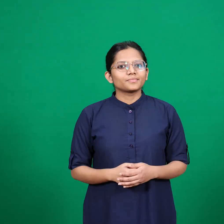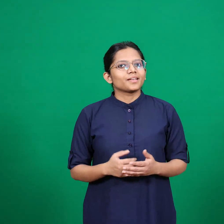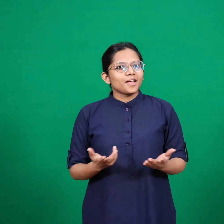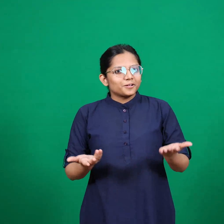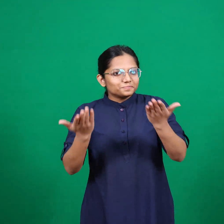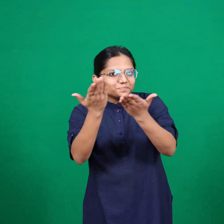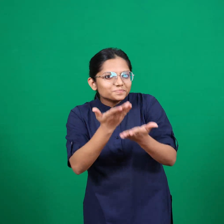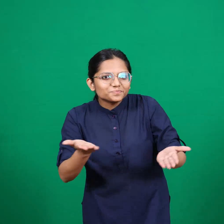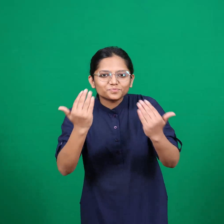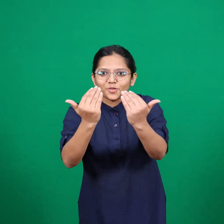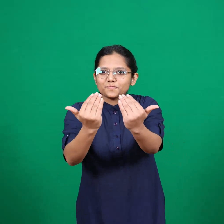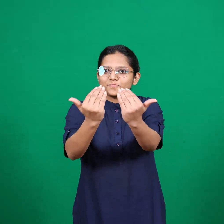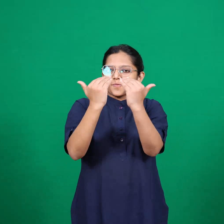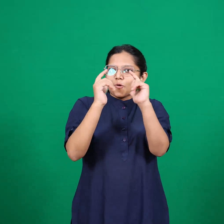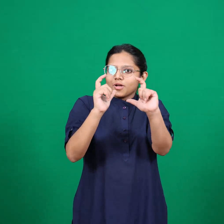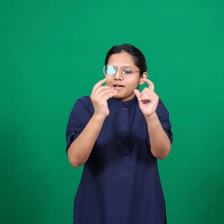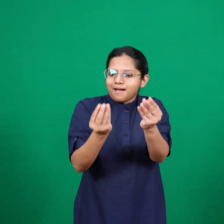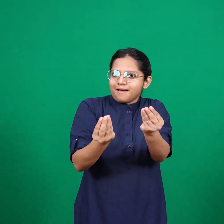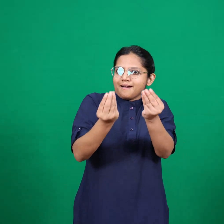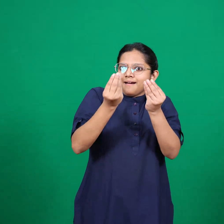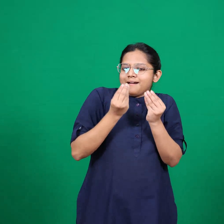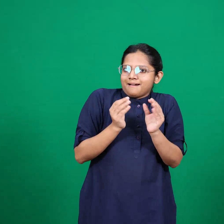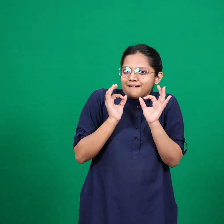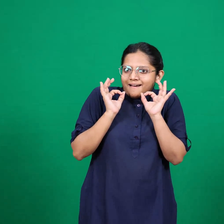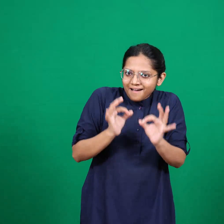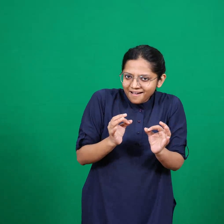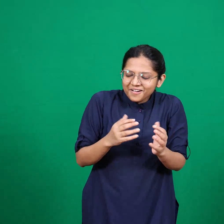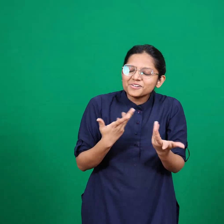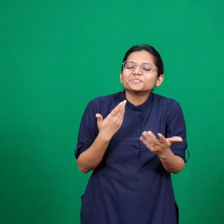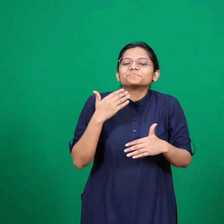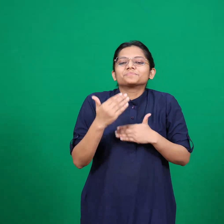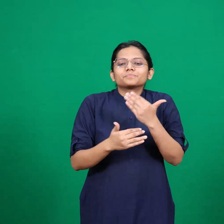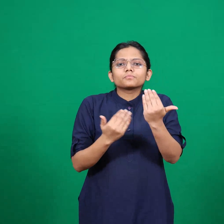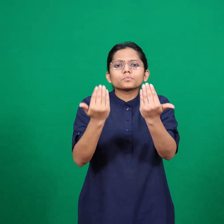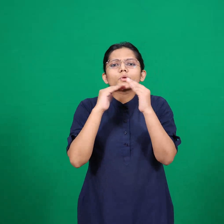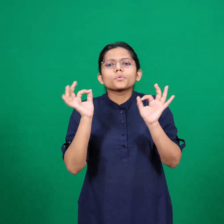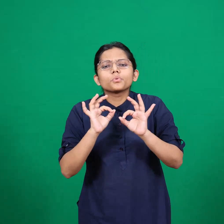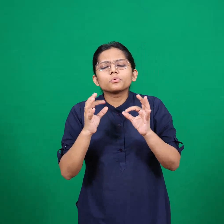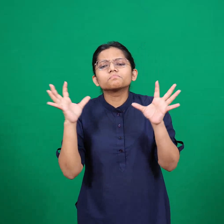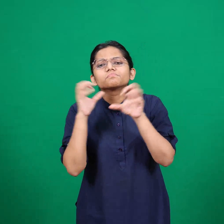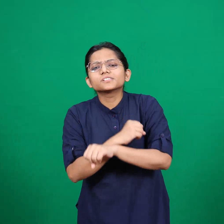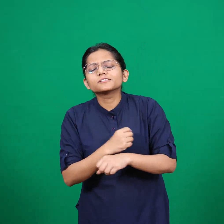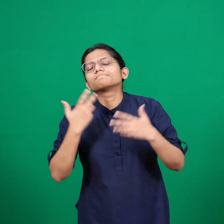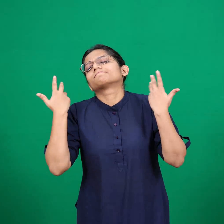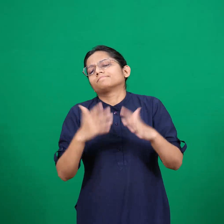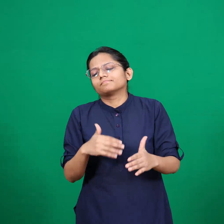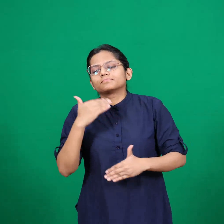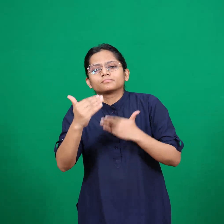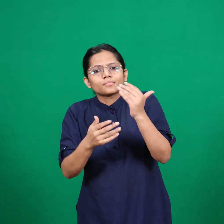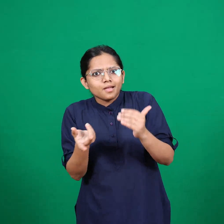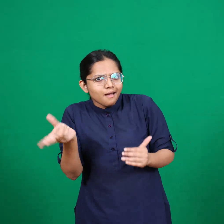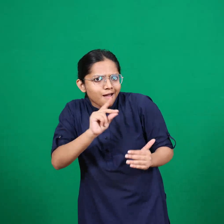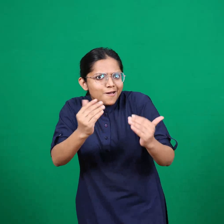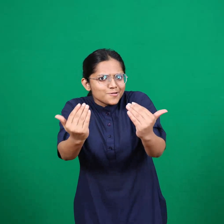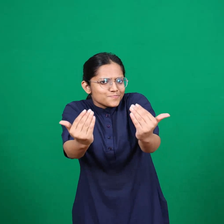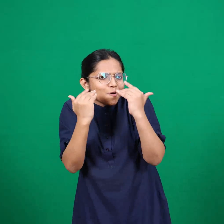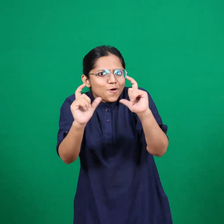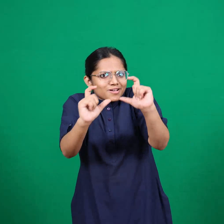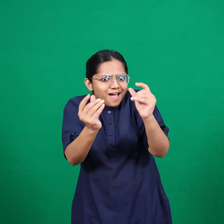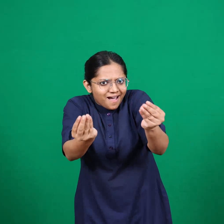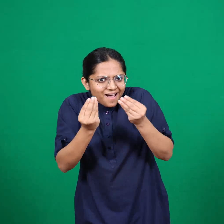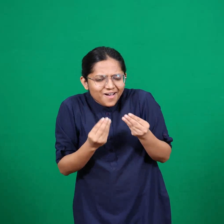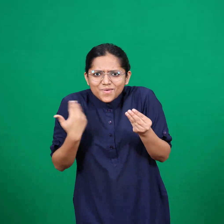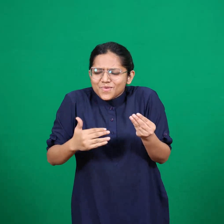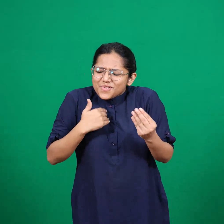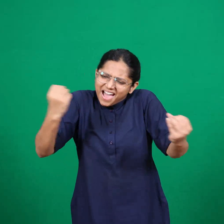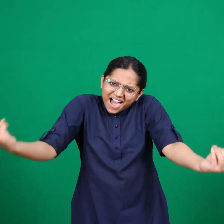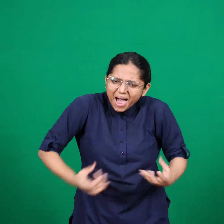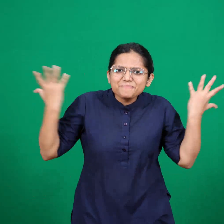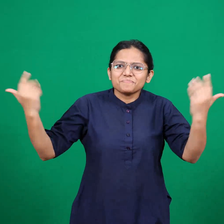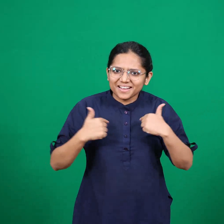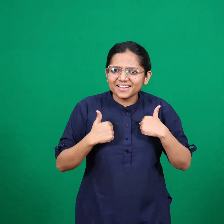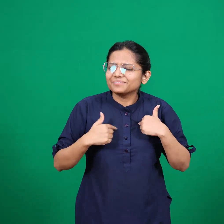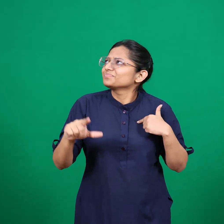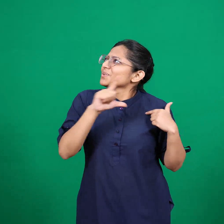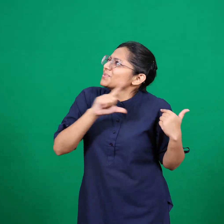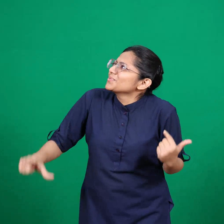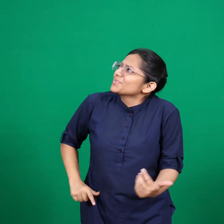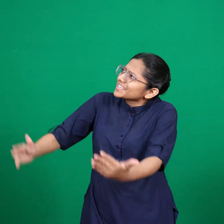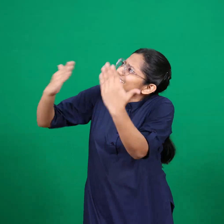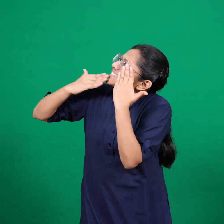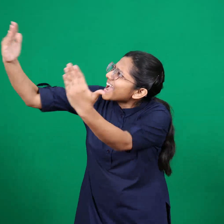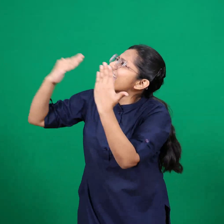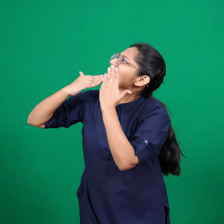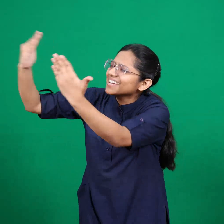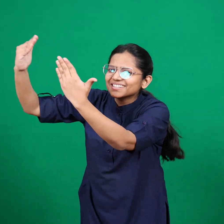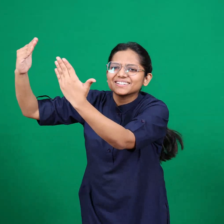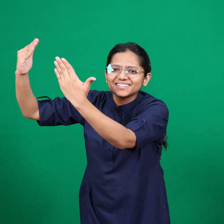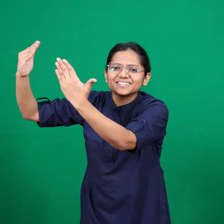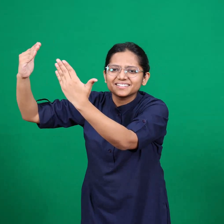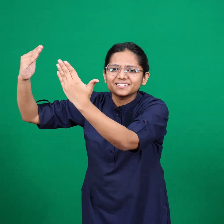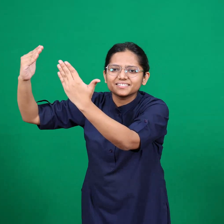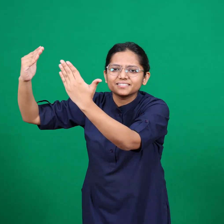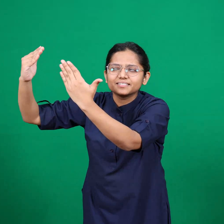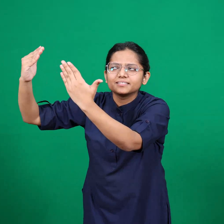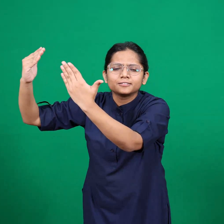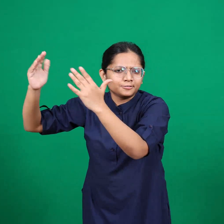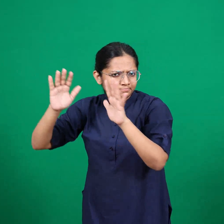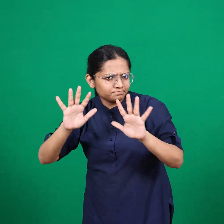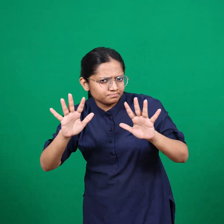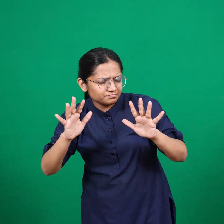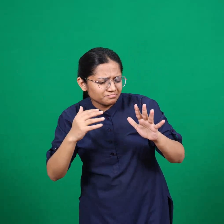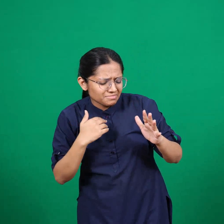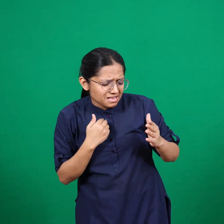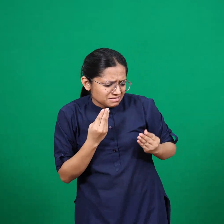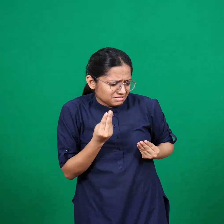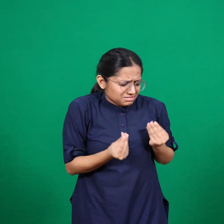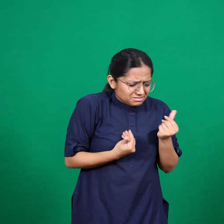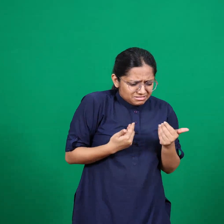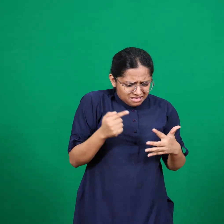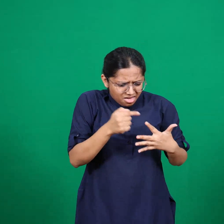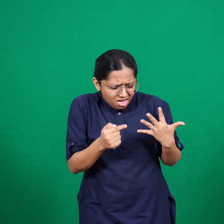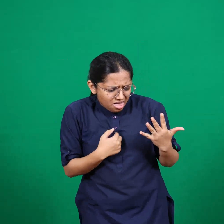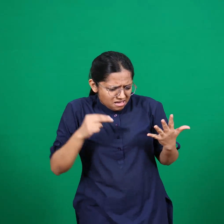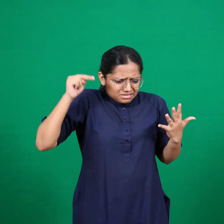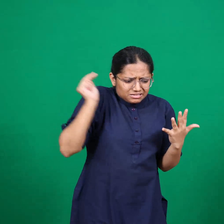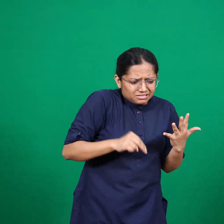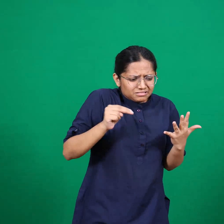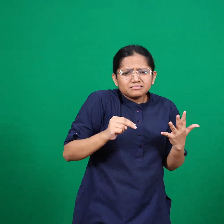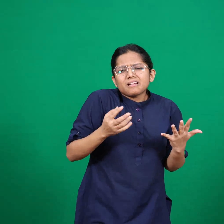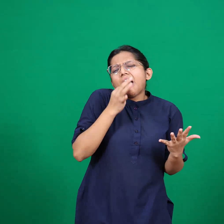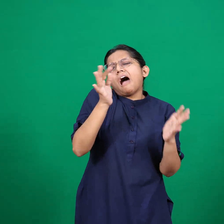Now I rejoice greatly in the Lord that at last you have revived your concern for me.